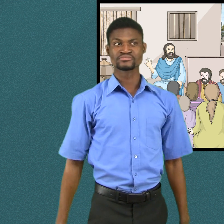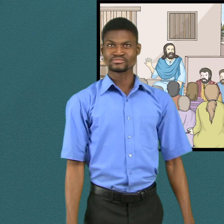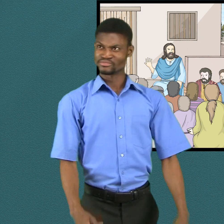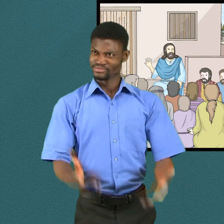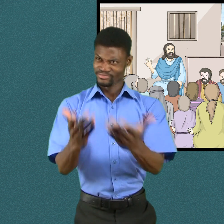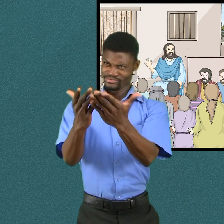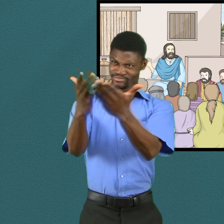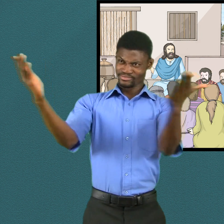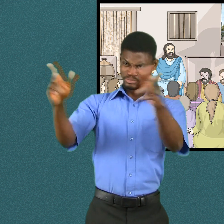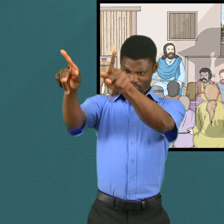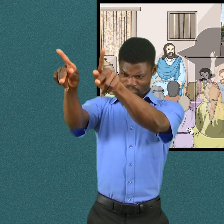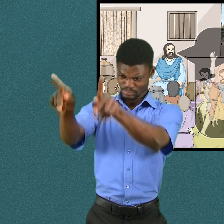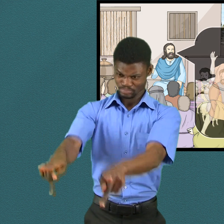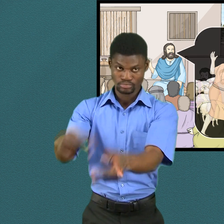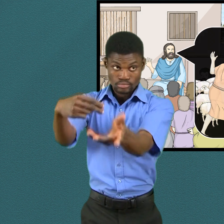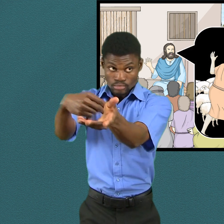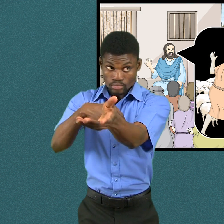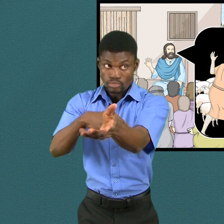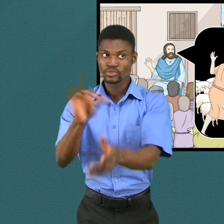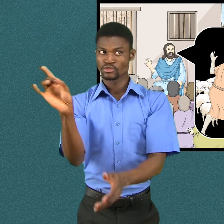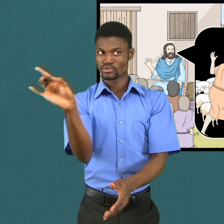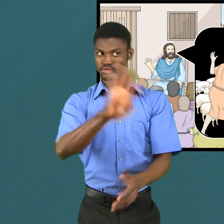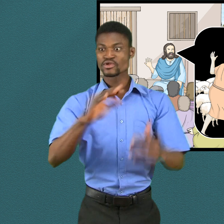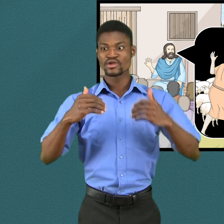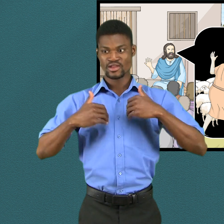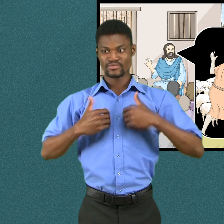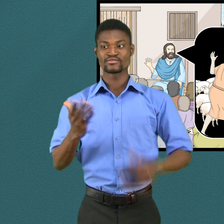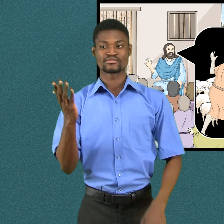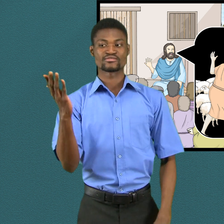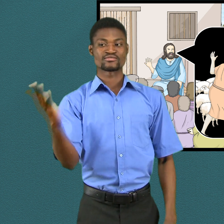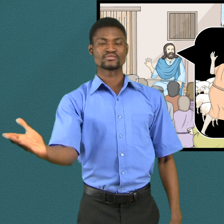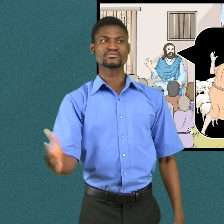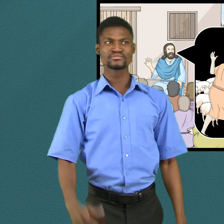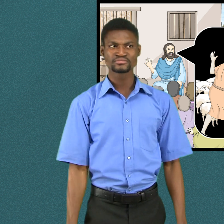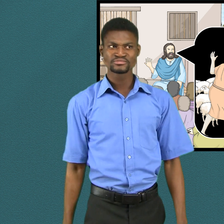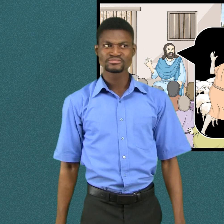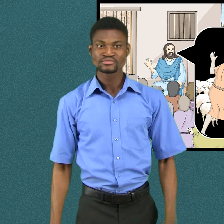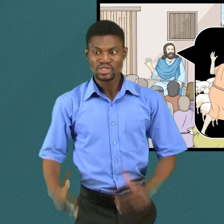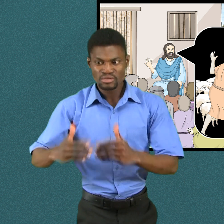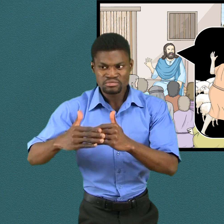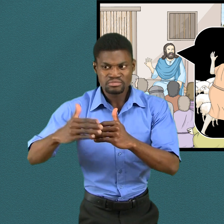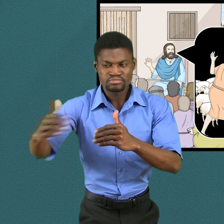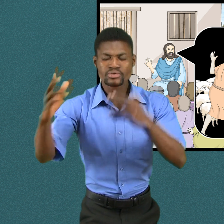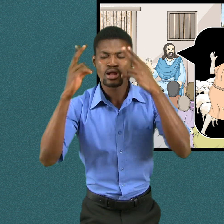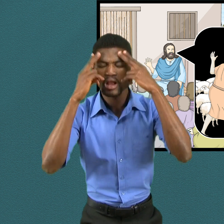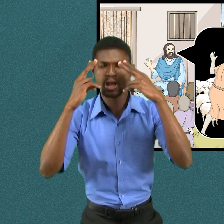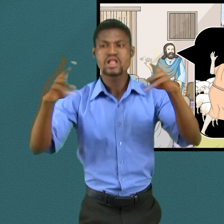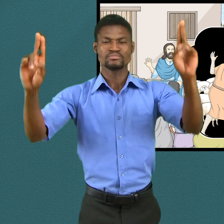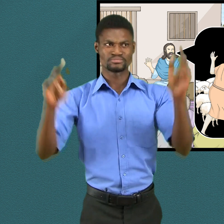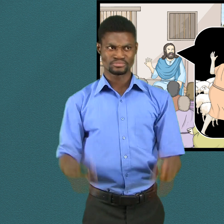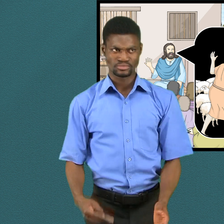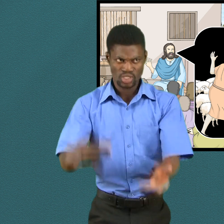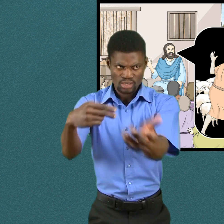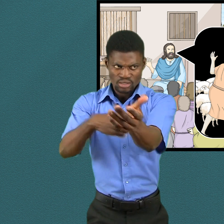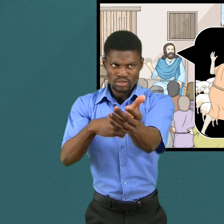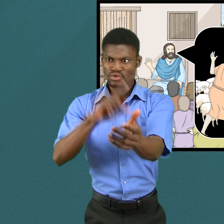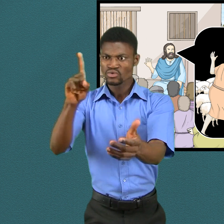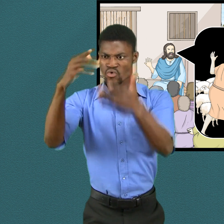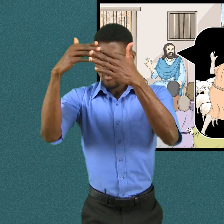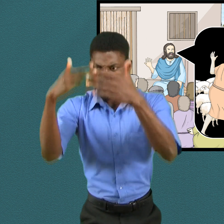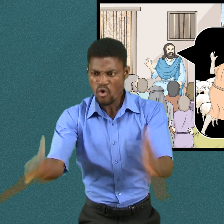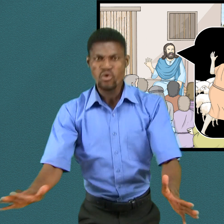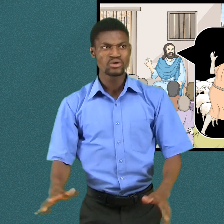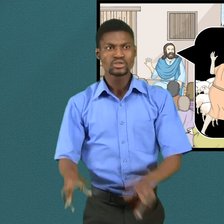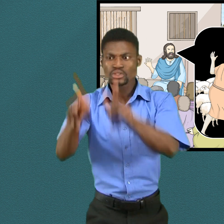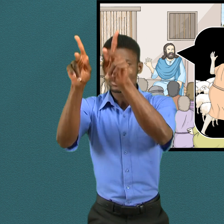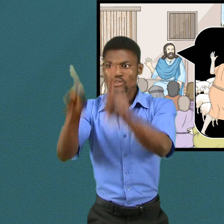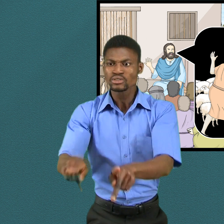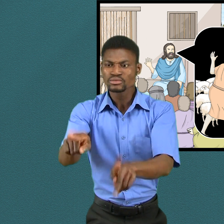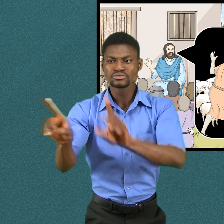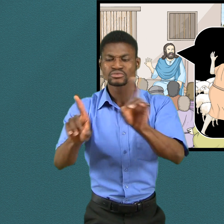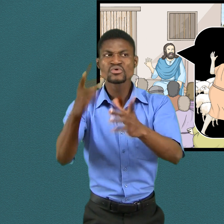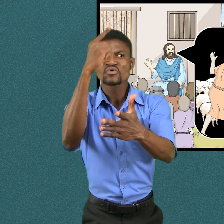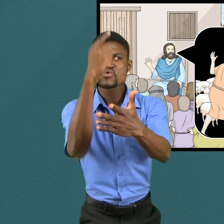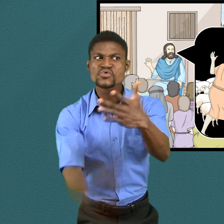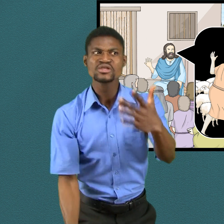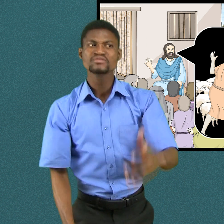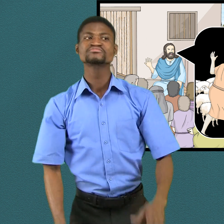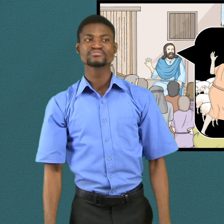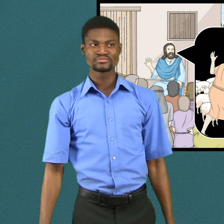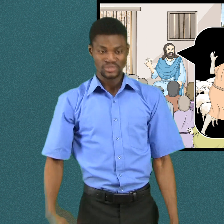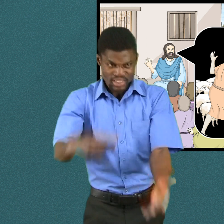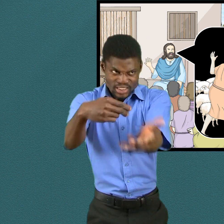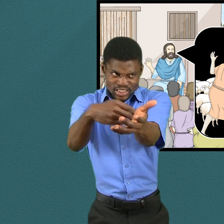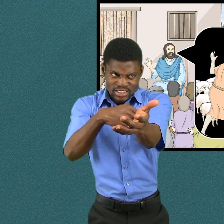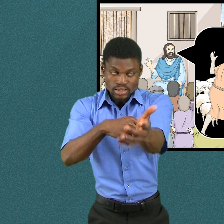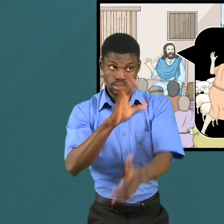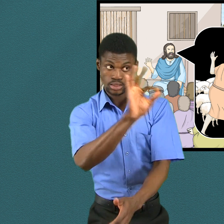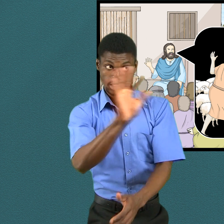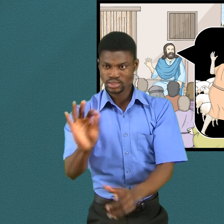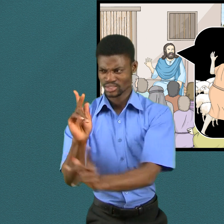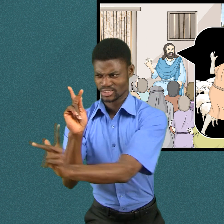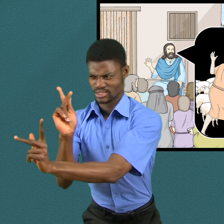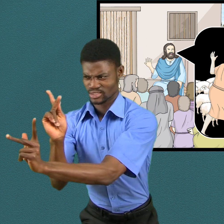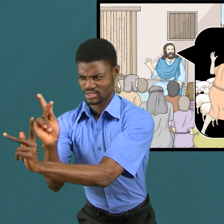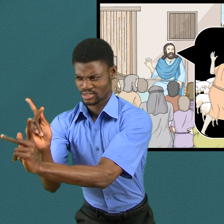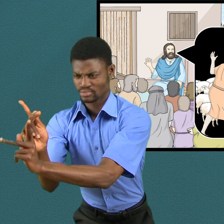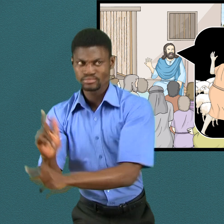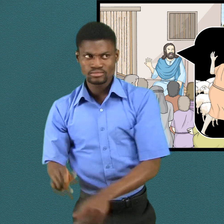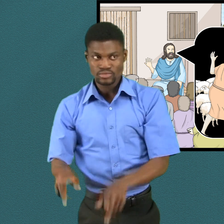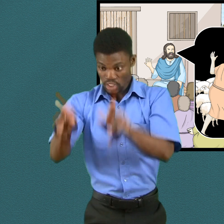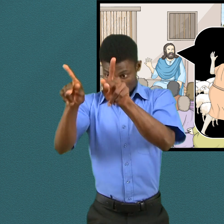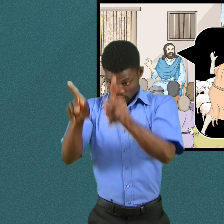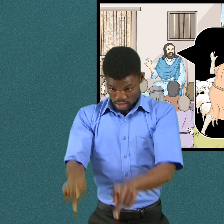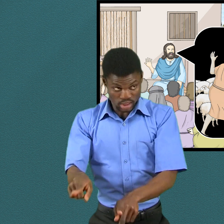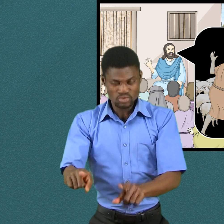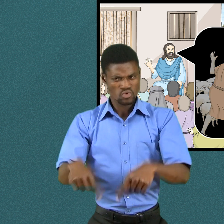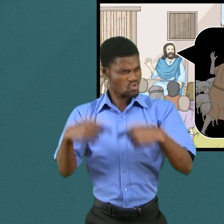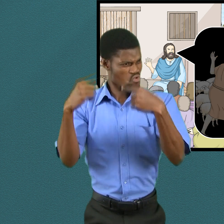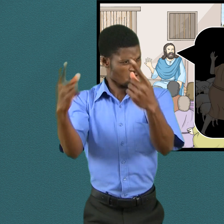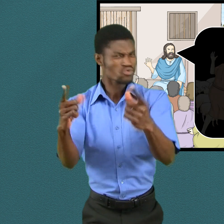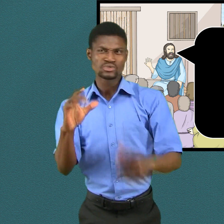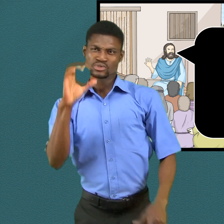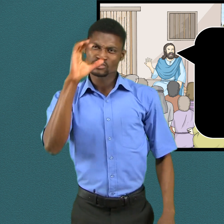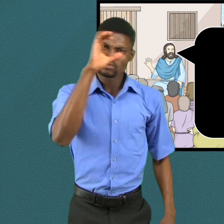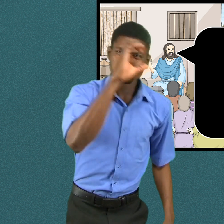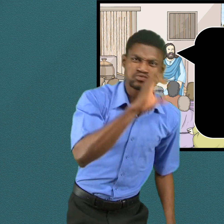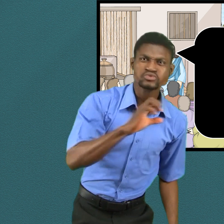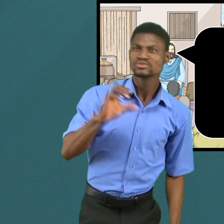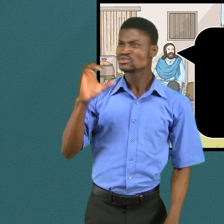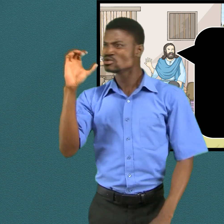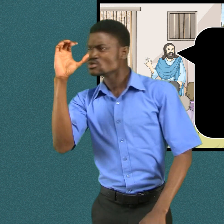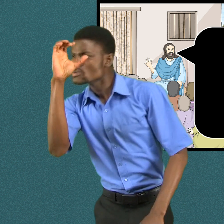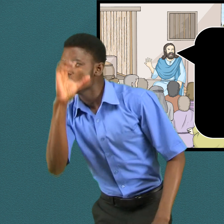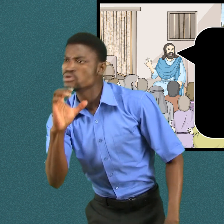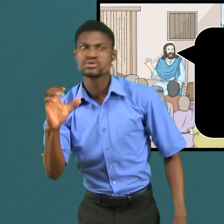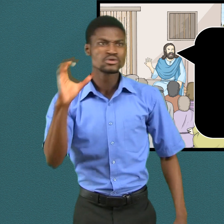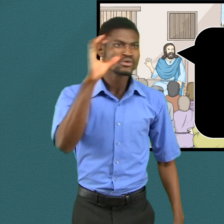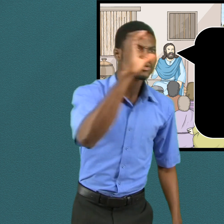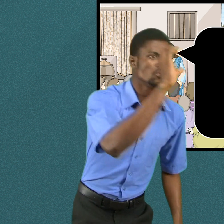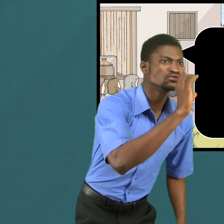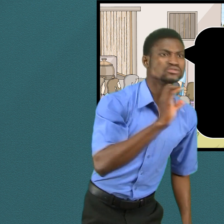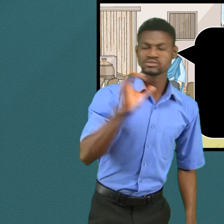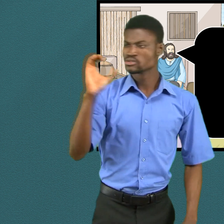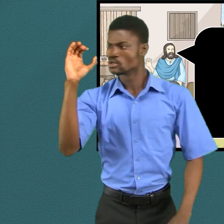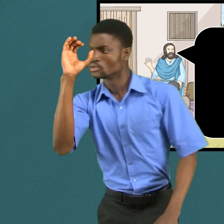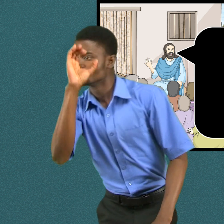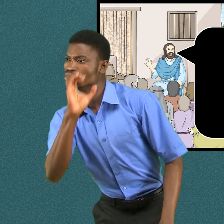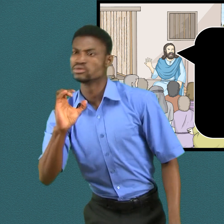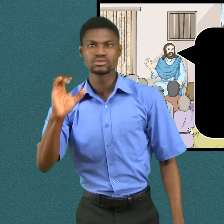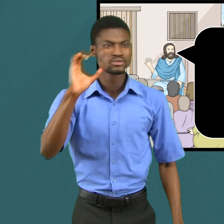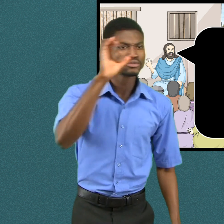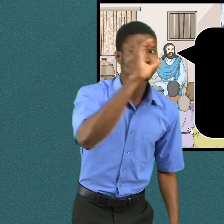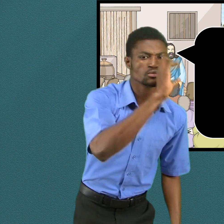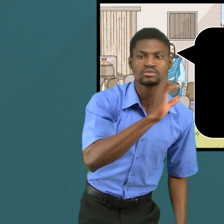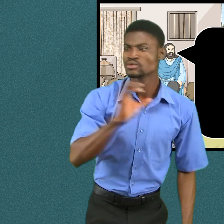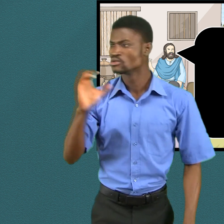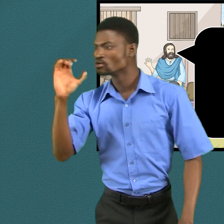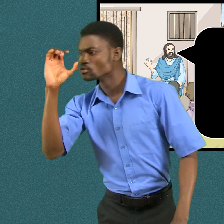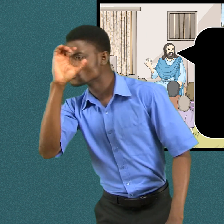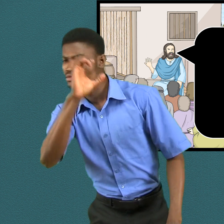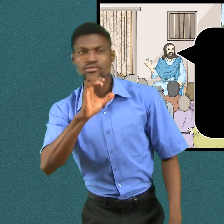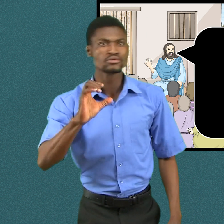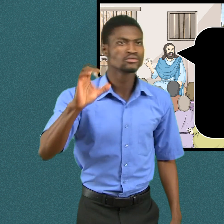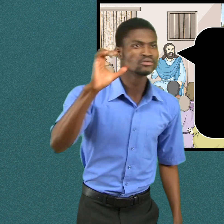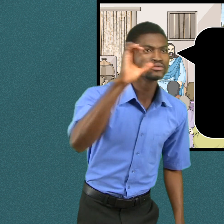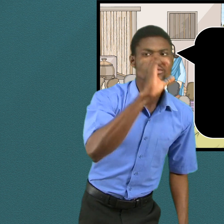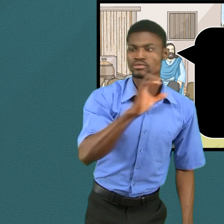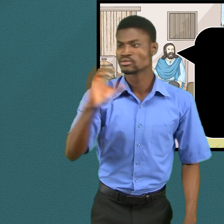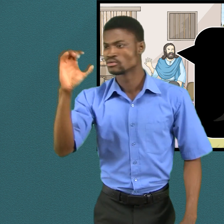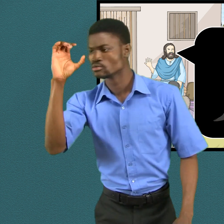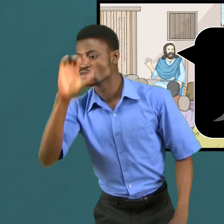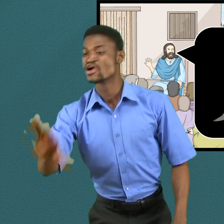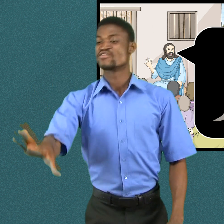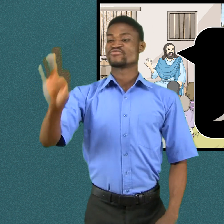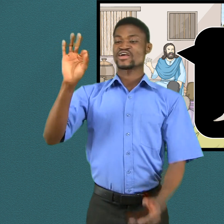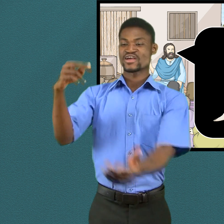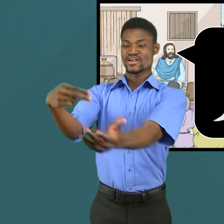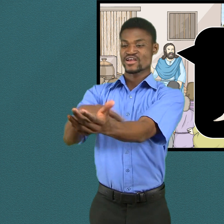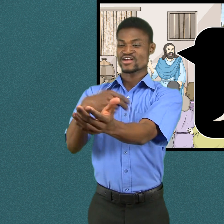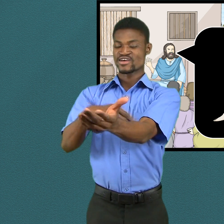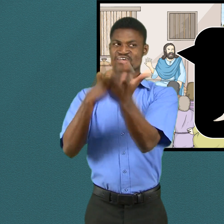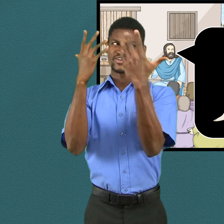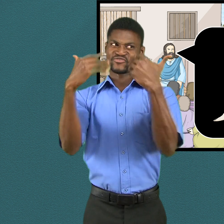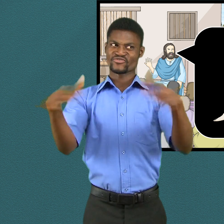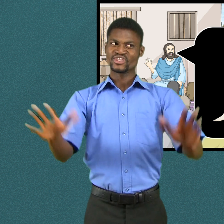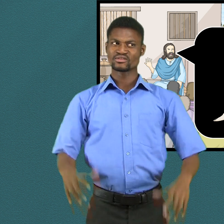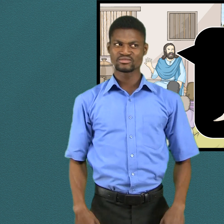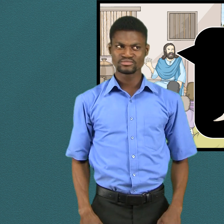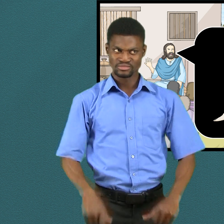Then Jesus told them this parable: “What man among you, if he has a hundred sheep and loses one of them, does not leave the ninety-nine in the pasture and go after the one that is lost, until he finds it?